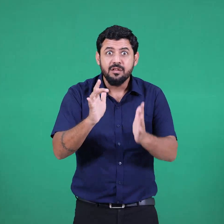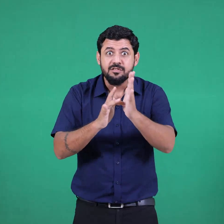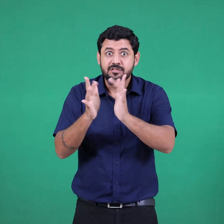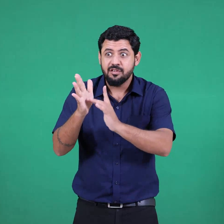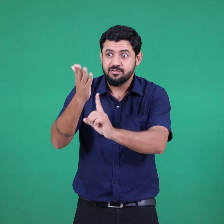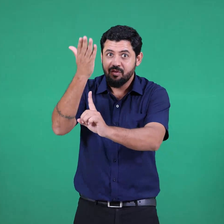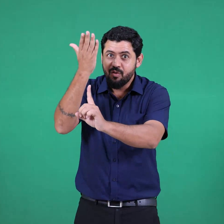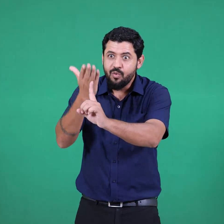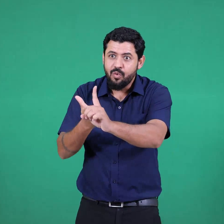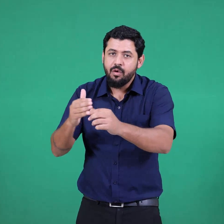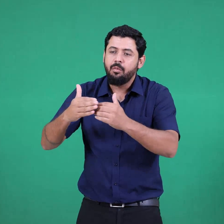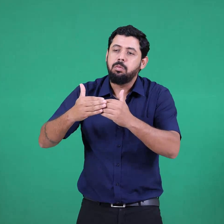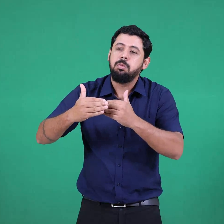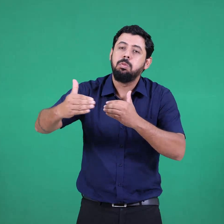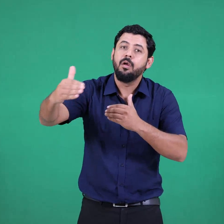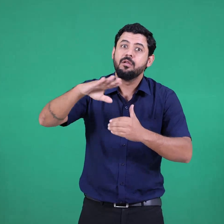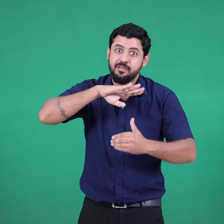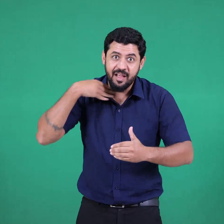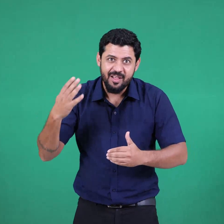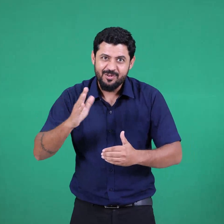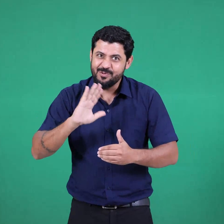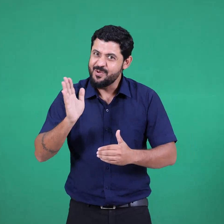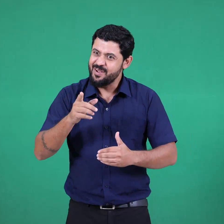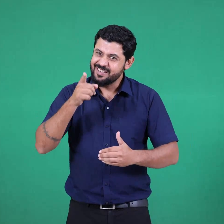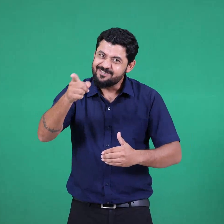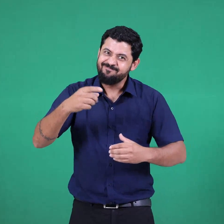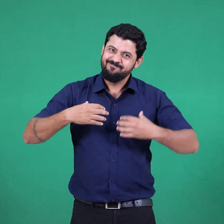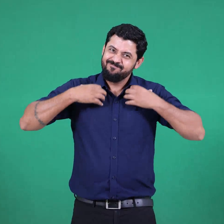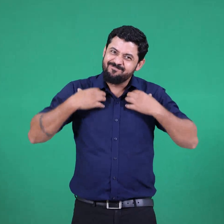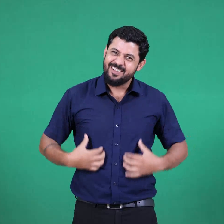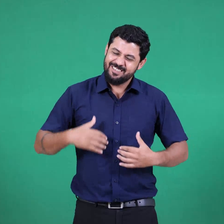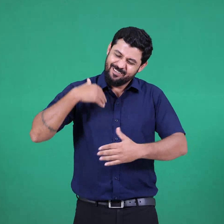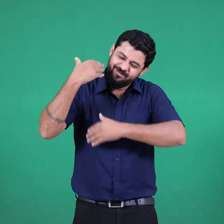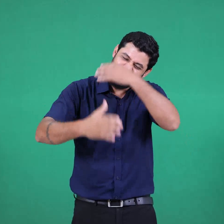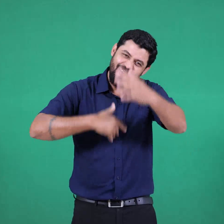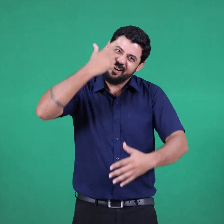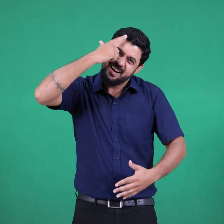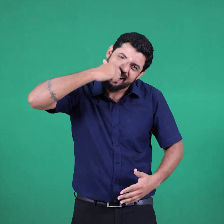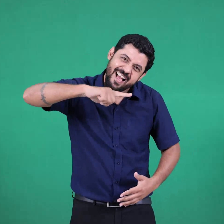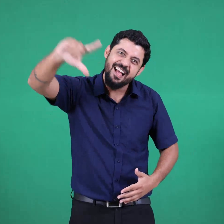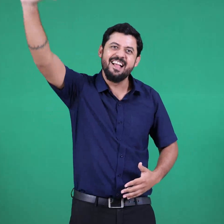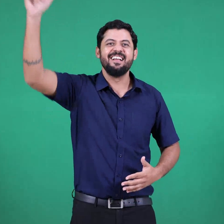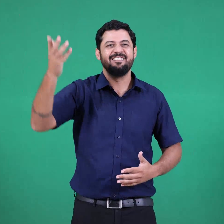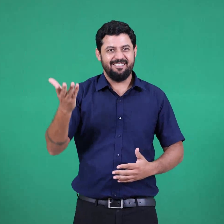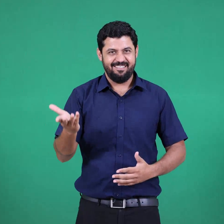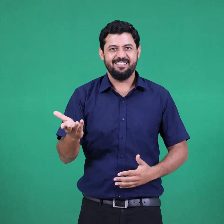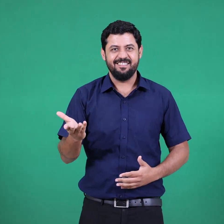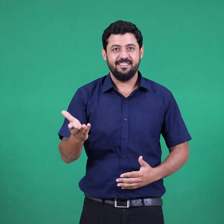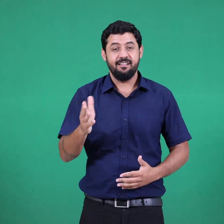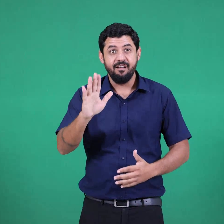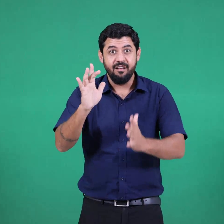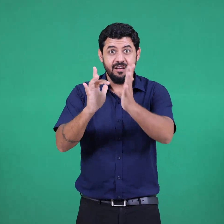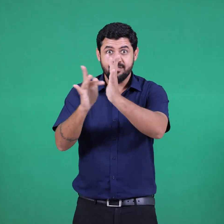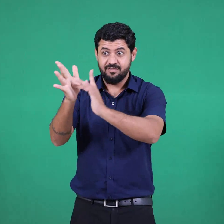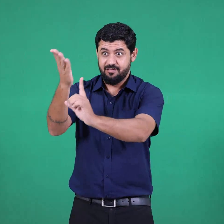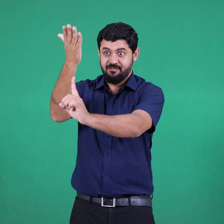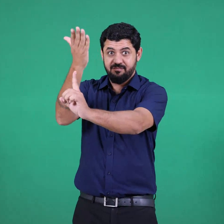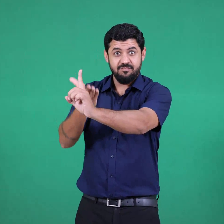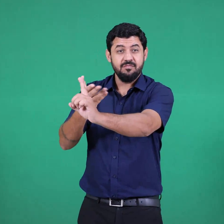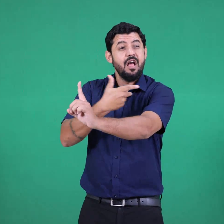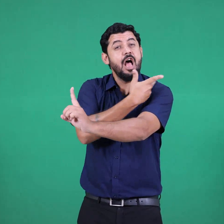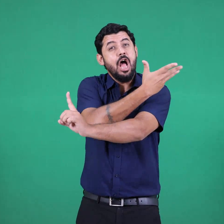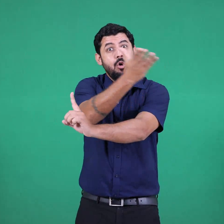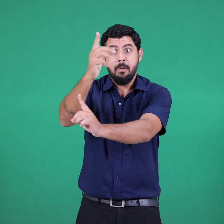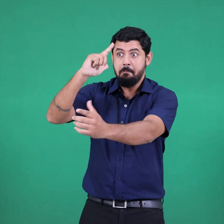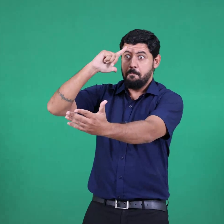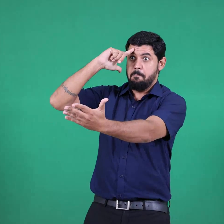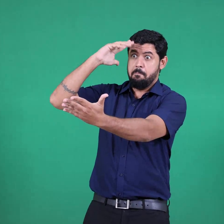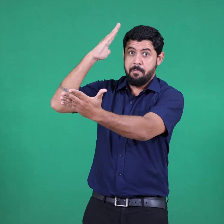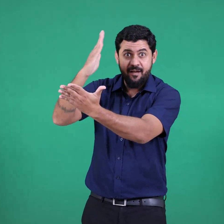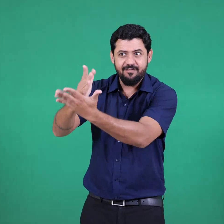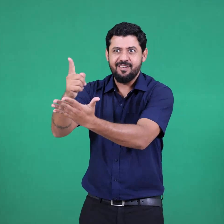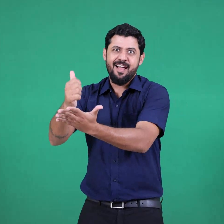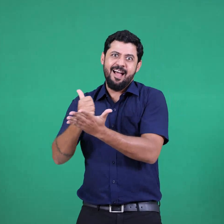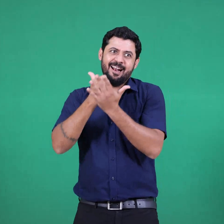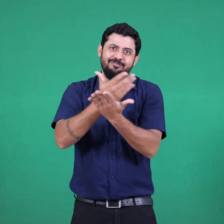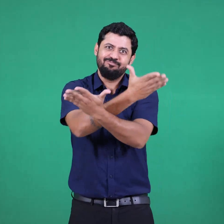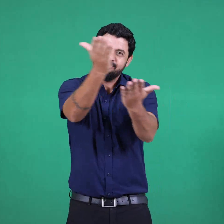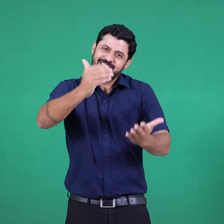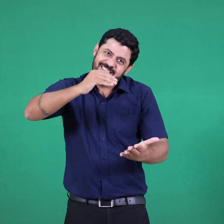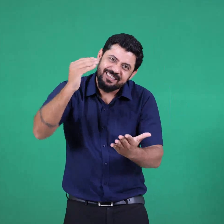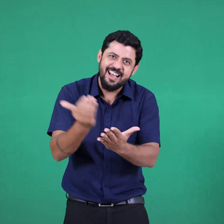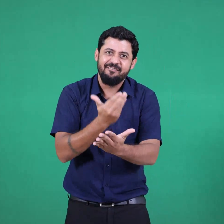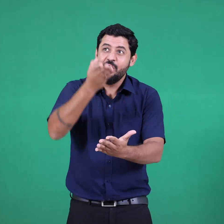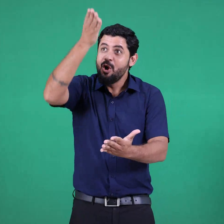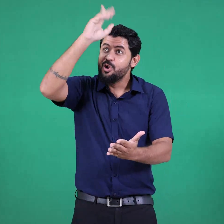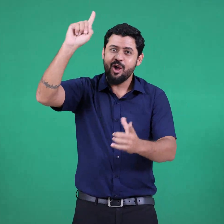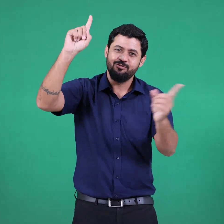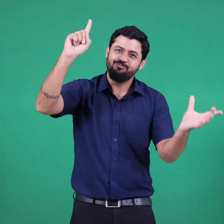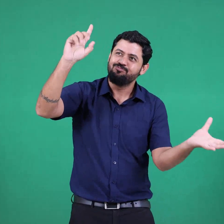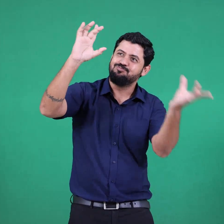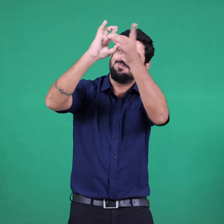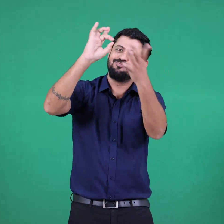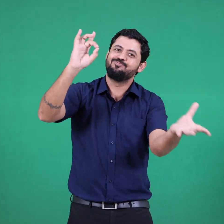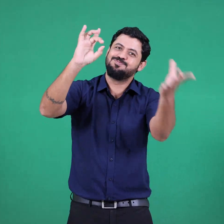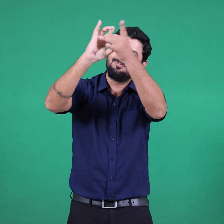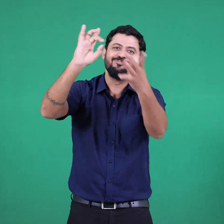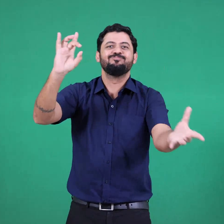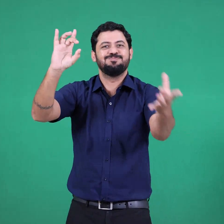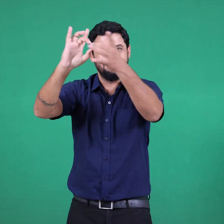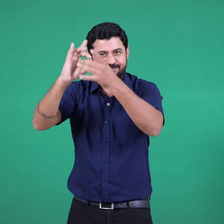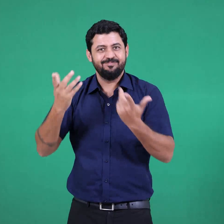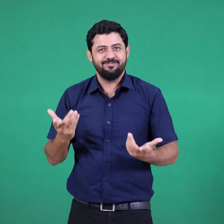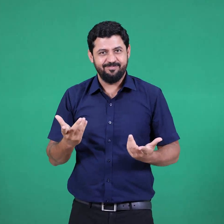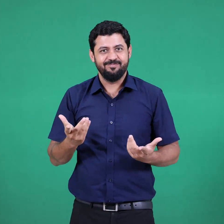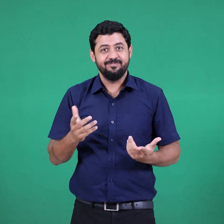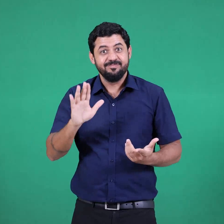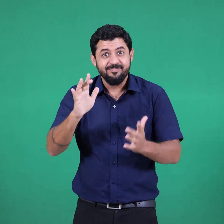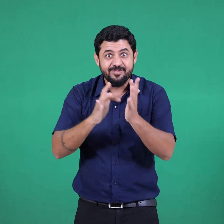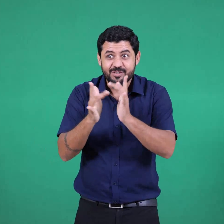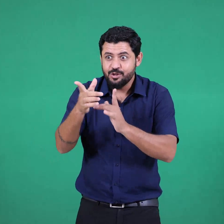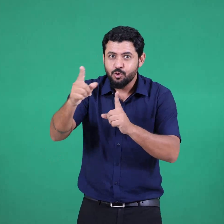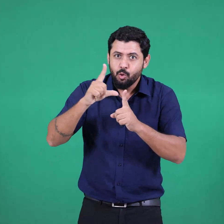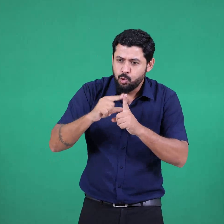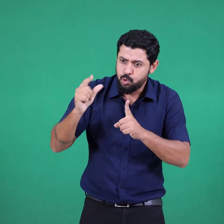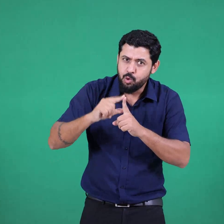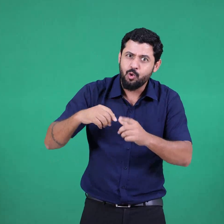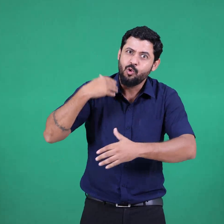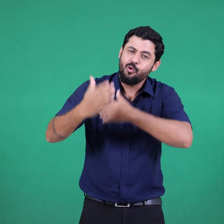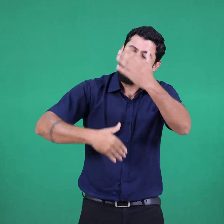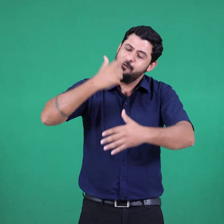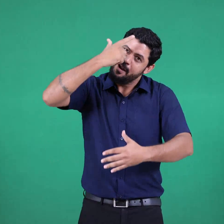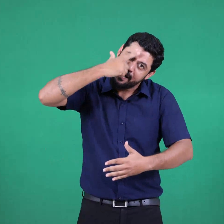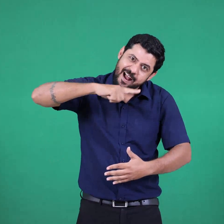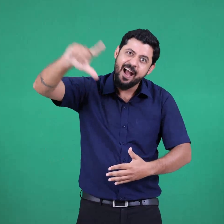But because Jesus lives forever, He has a permanent priesthood.